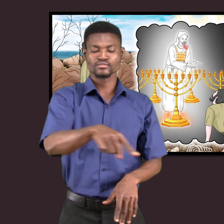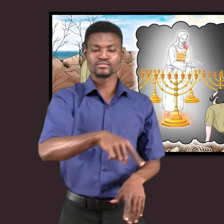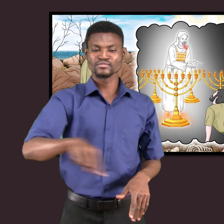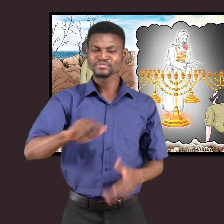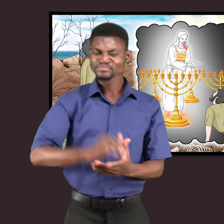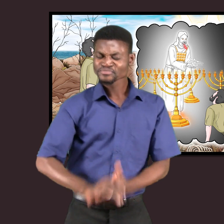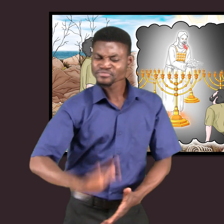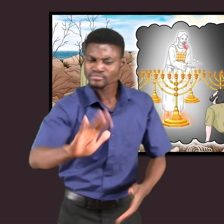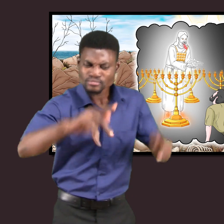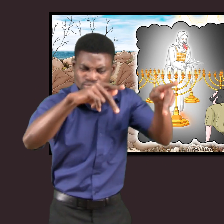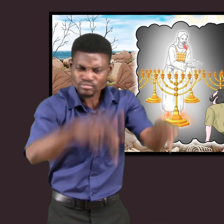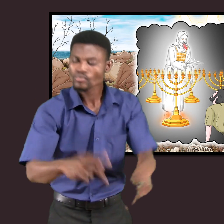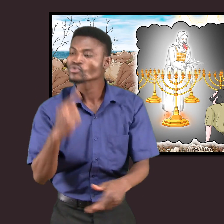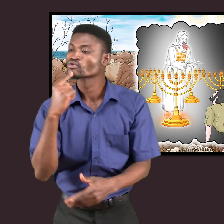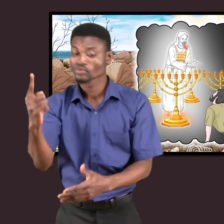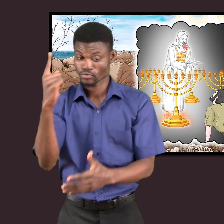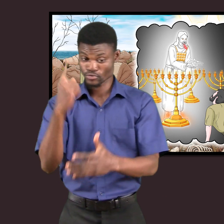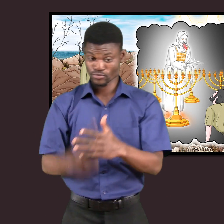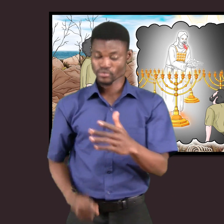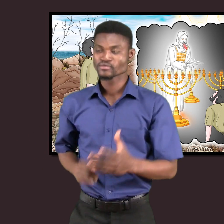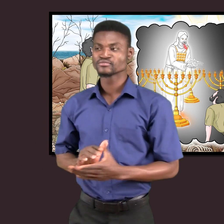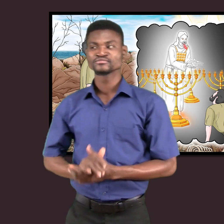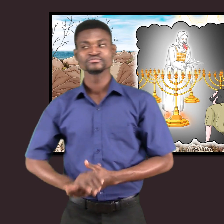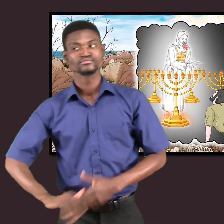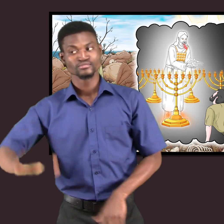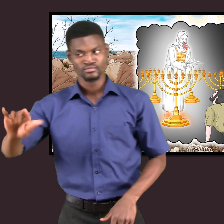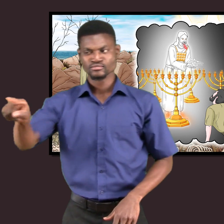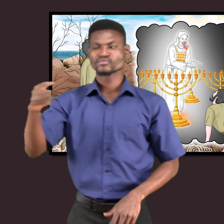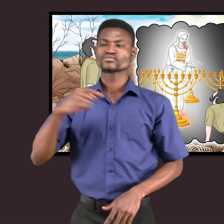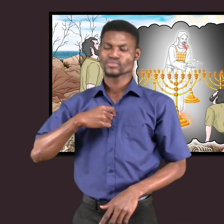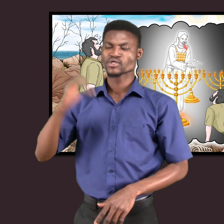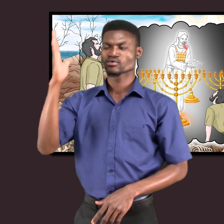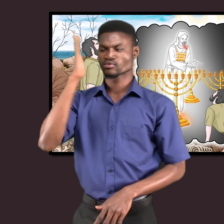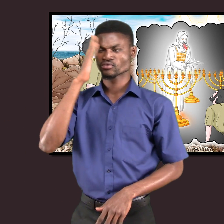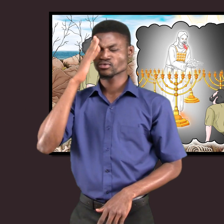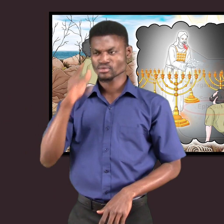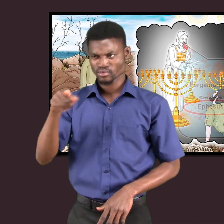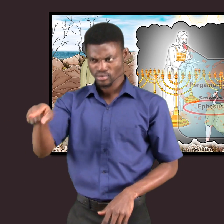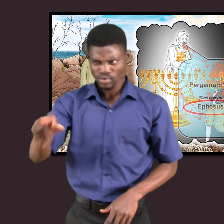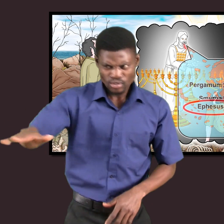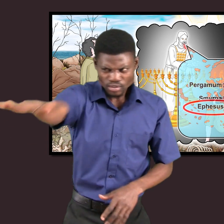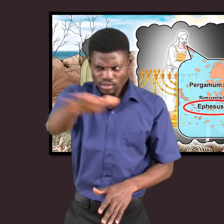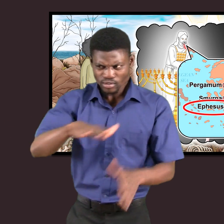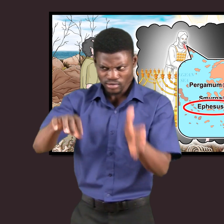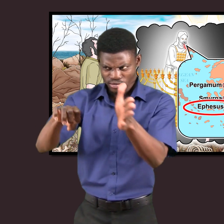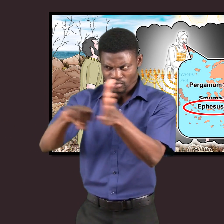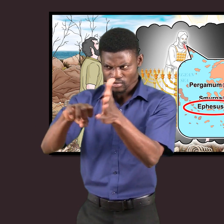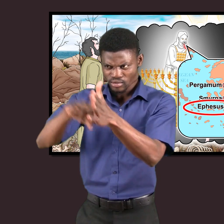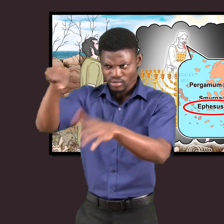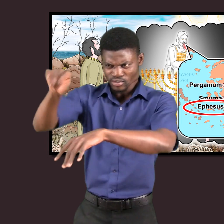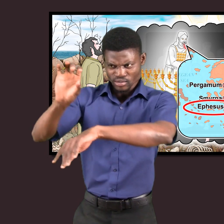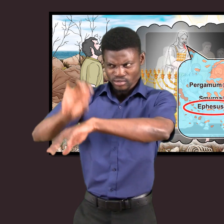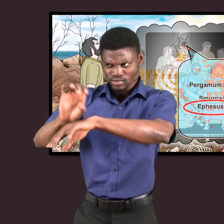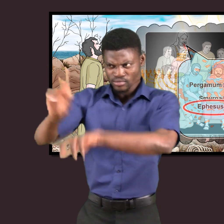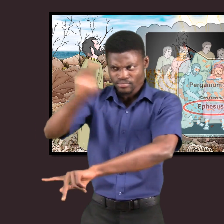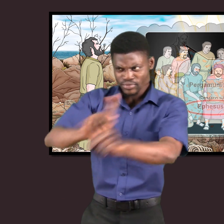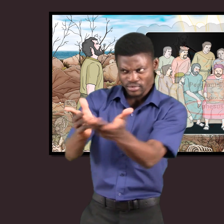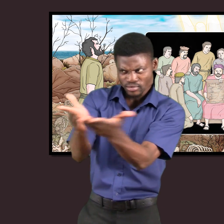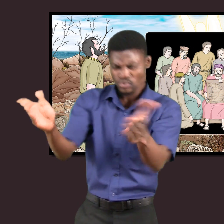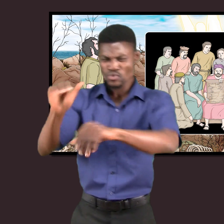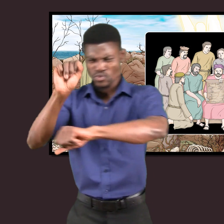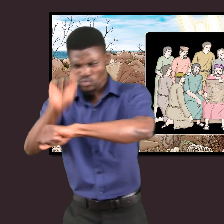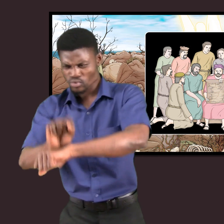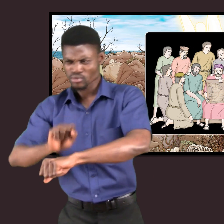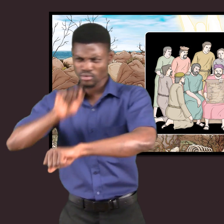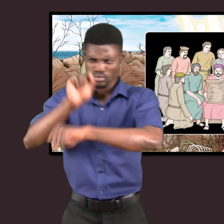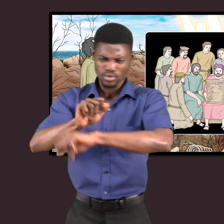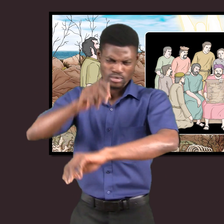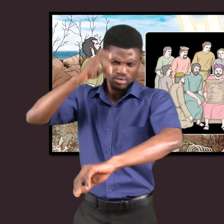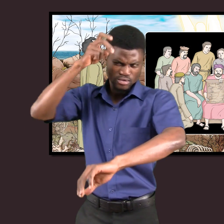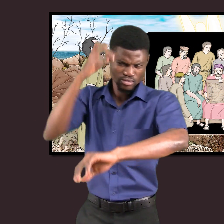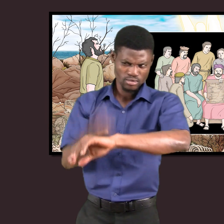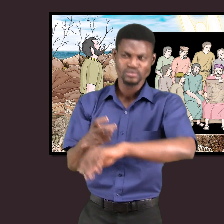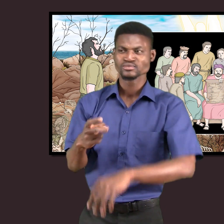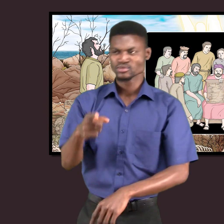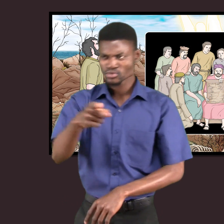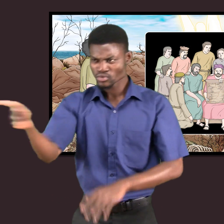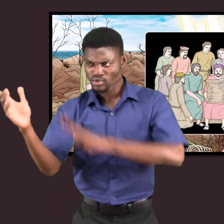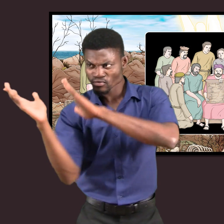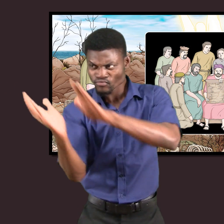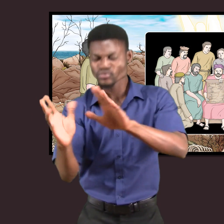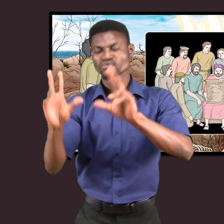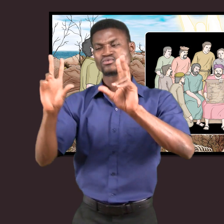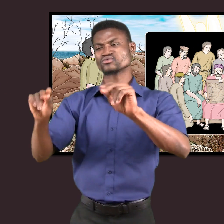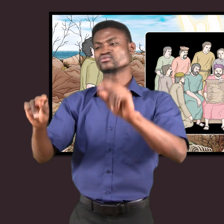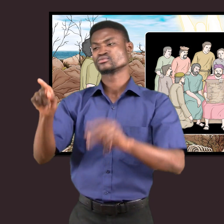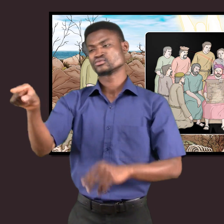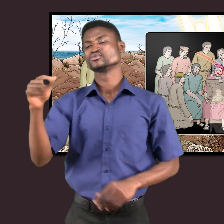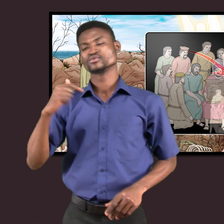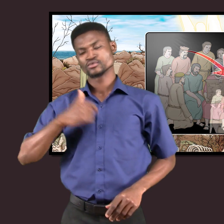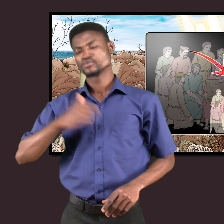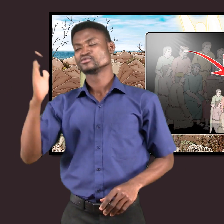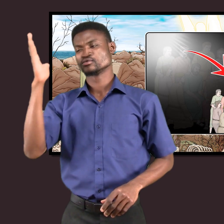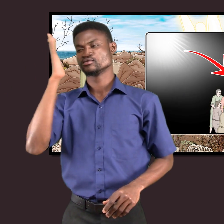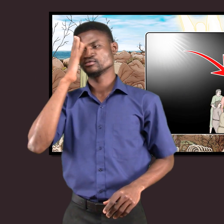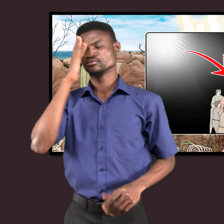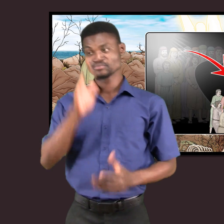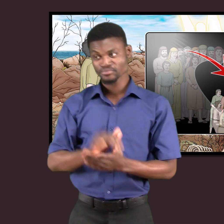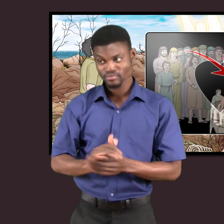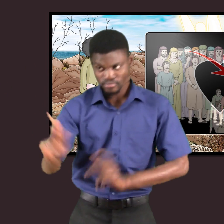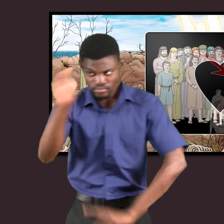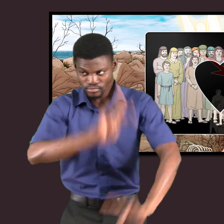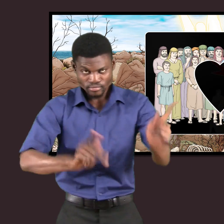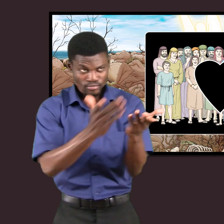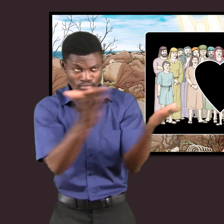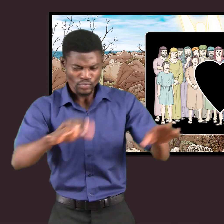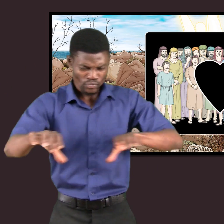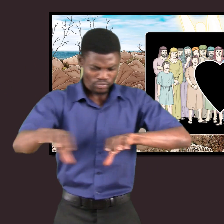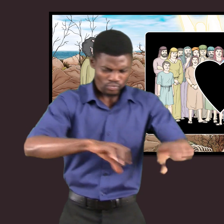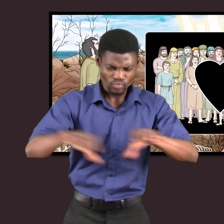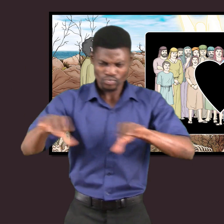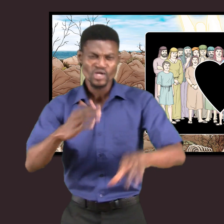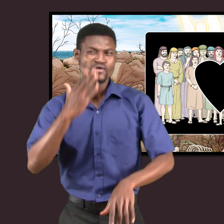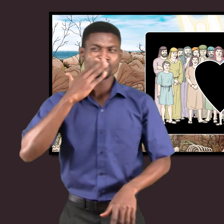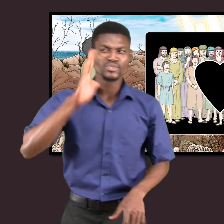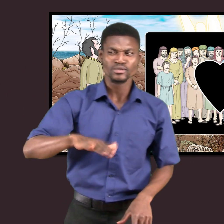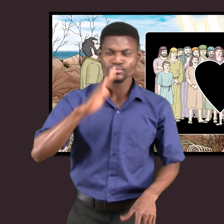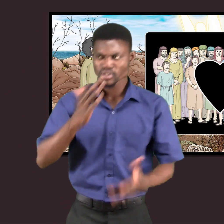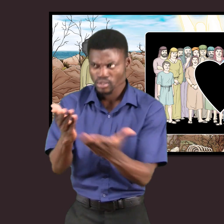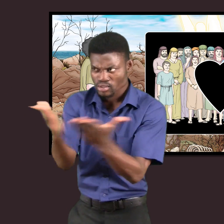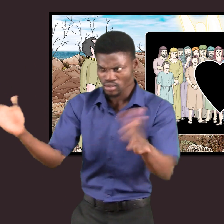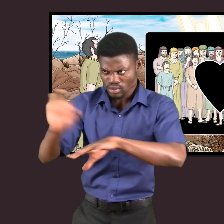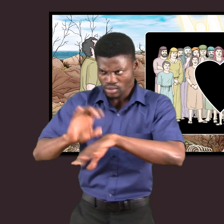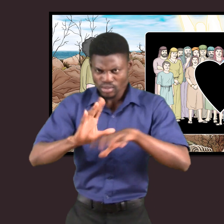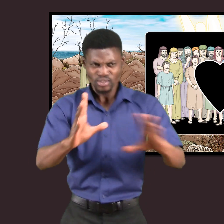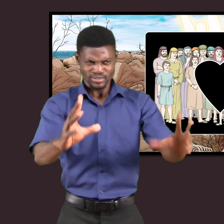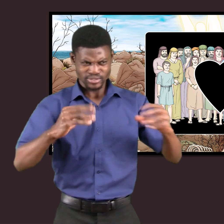I know your deeds, your labor, and your perseverance.